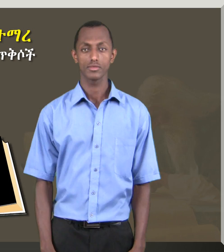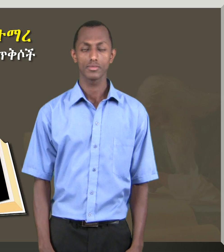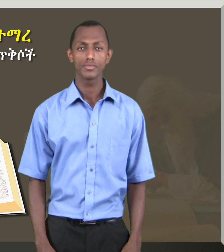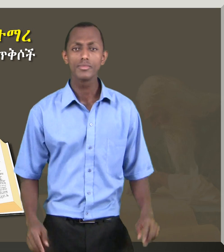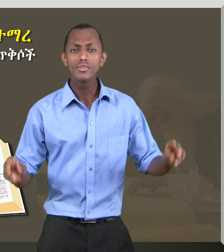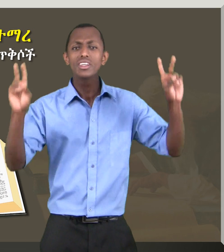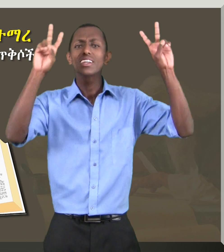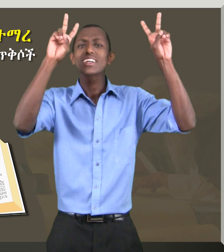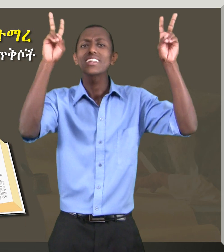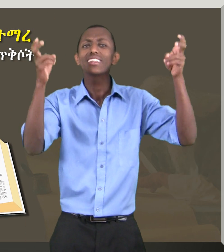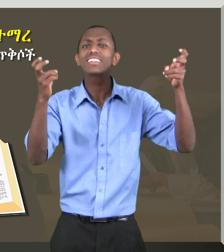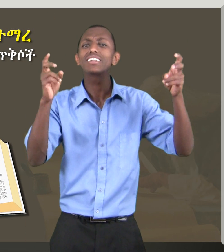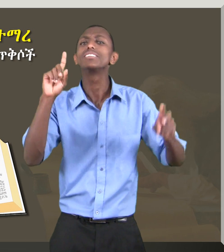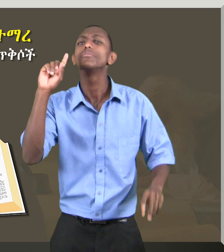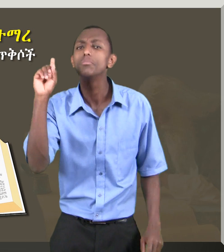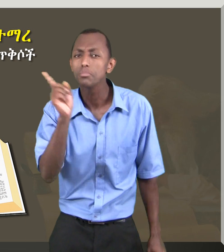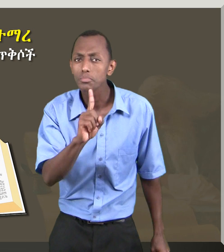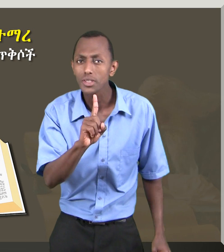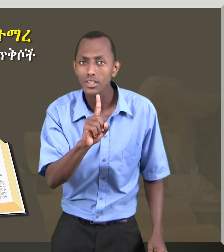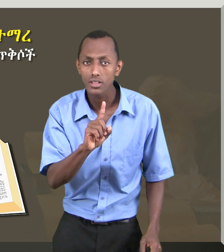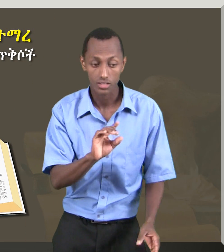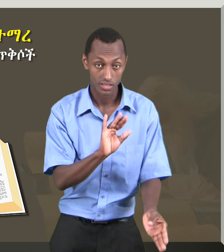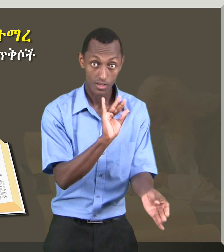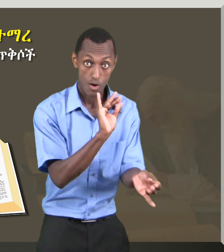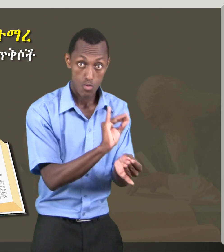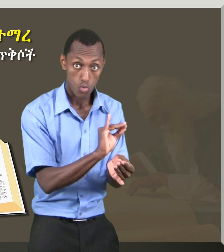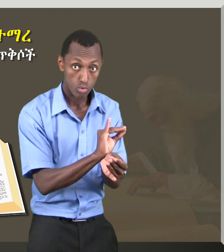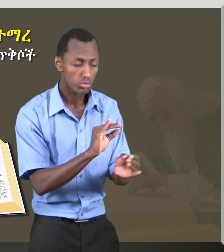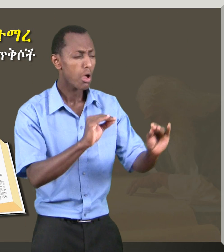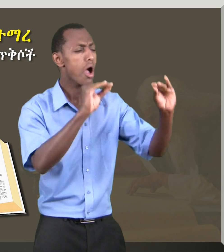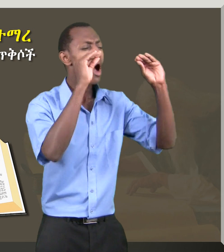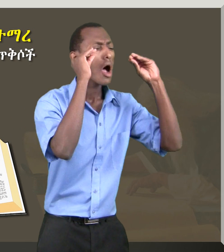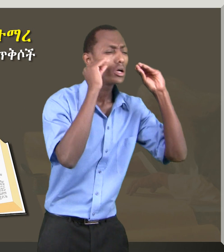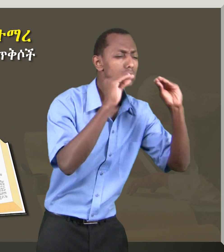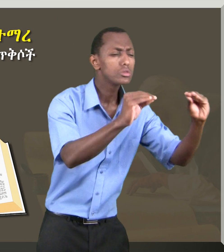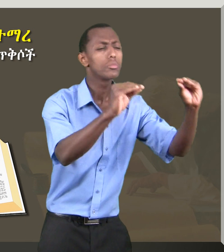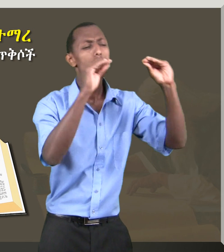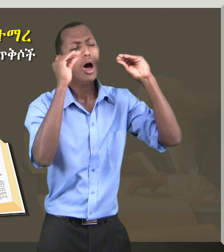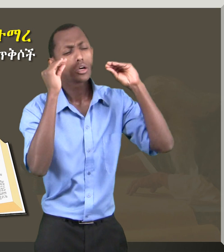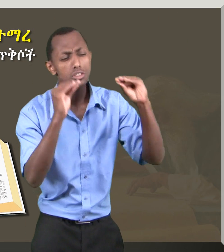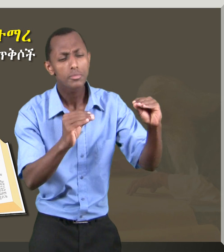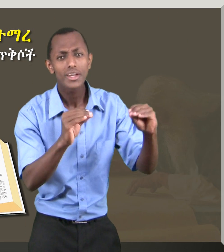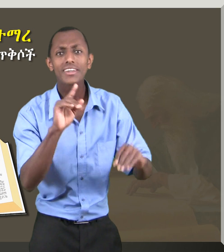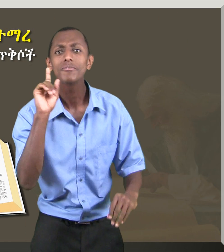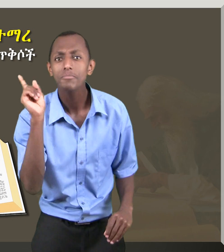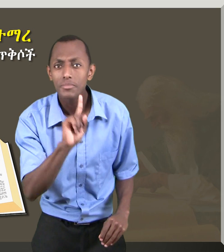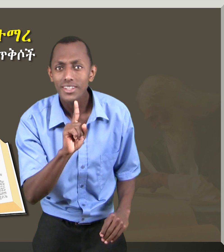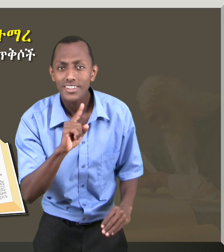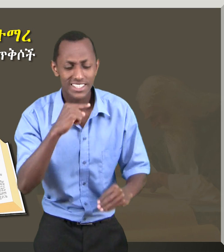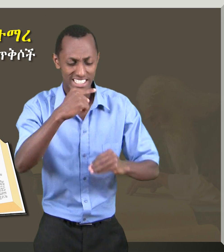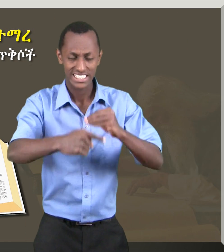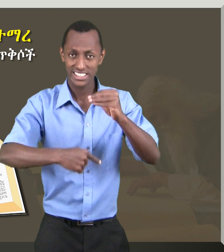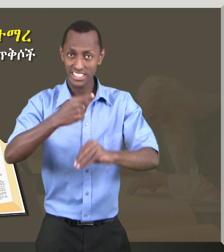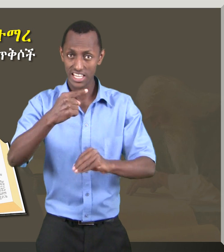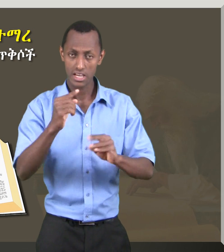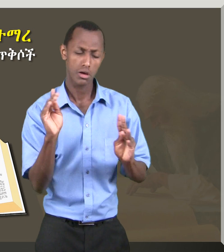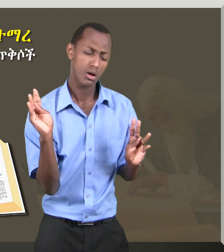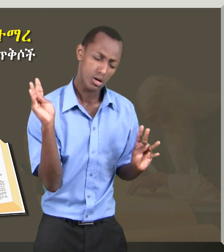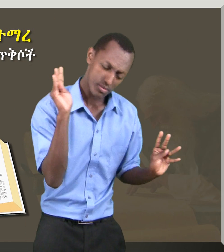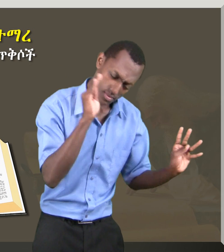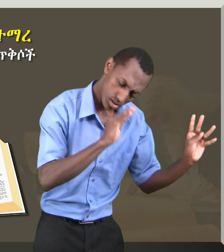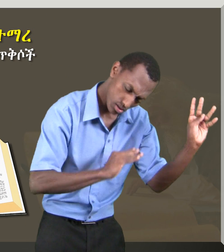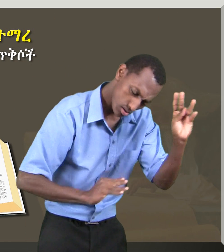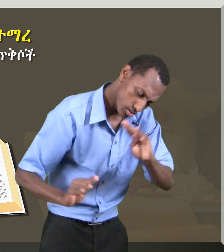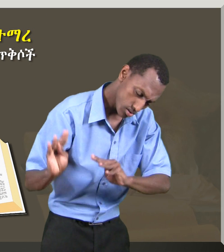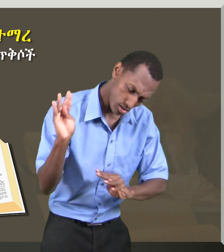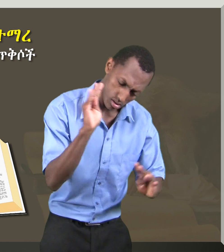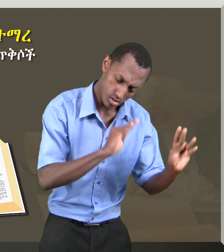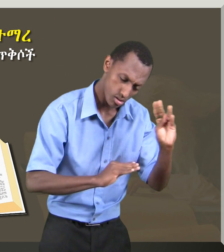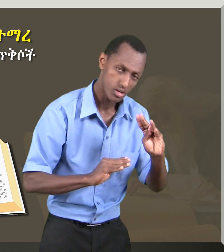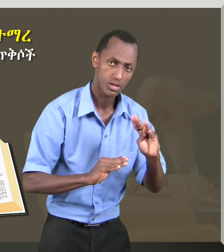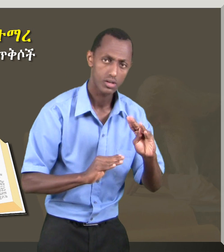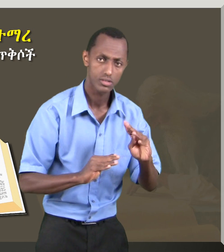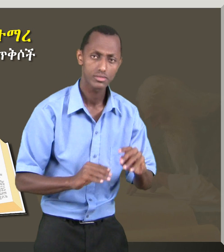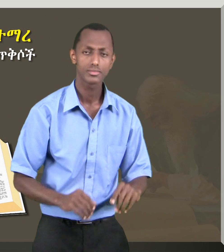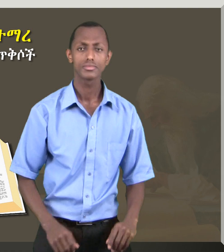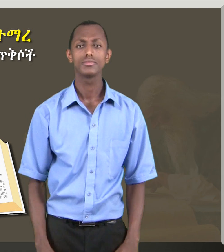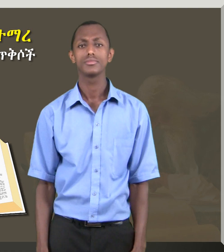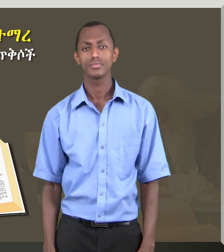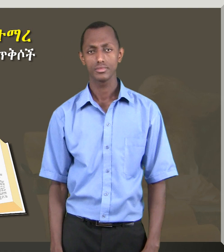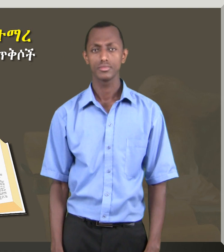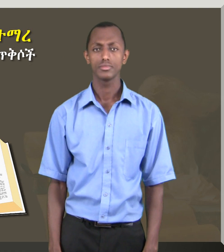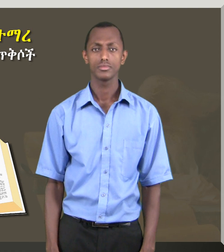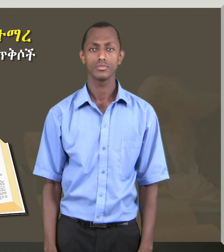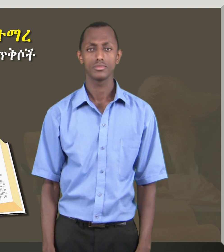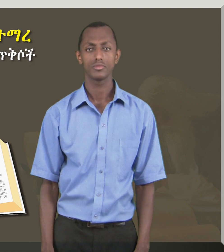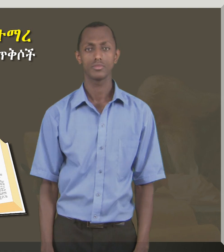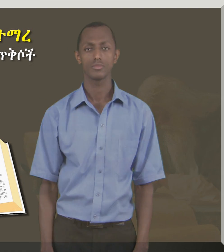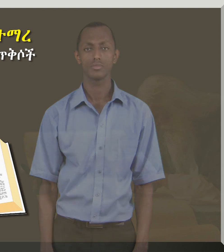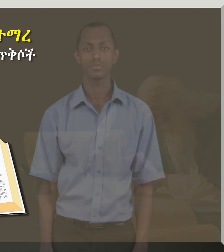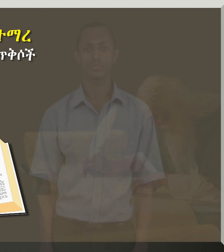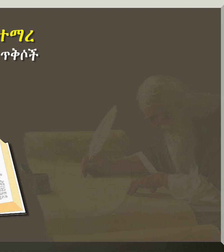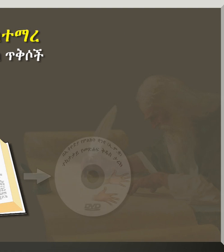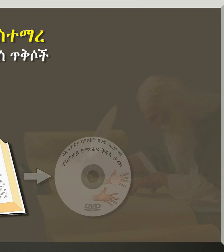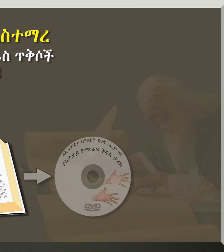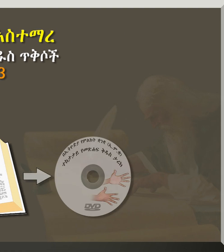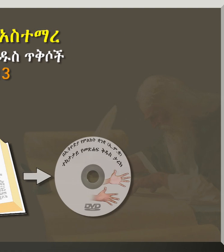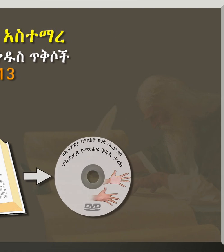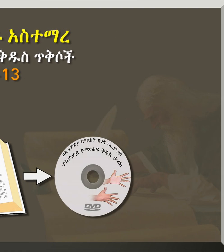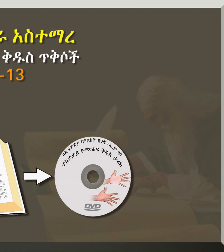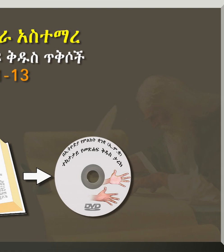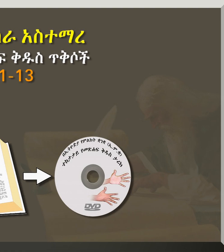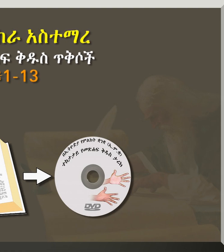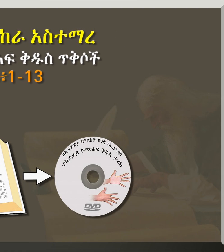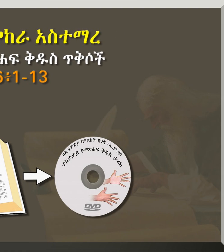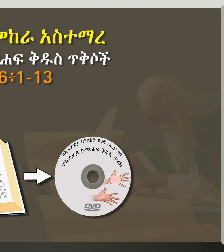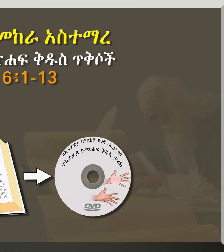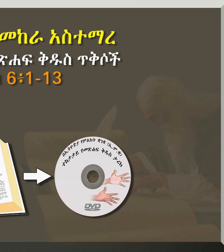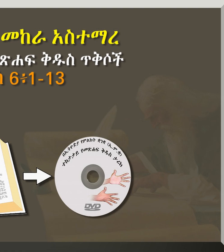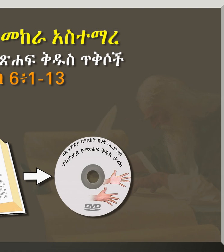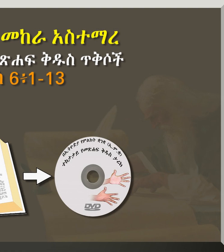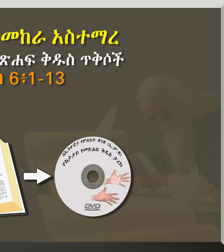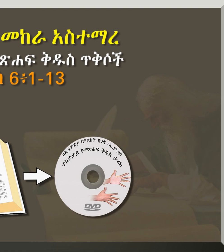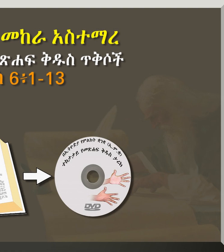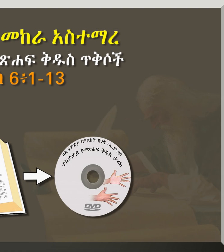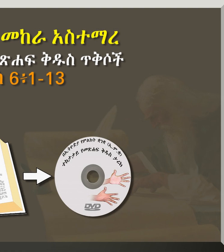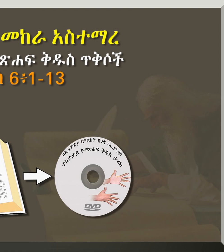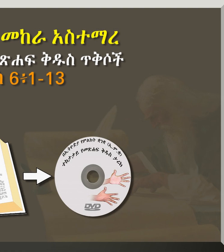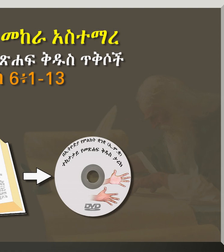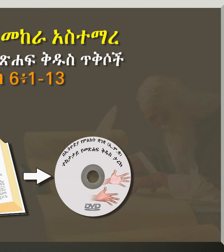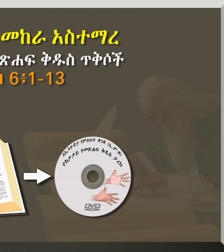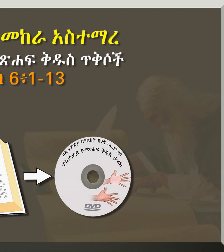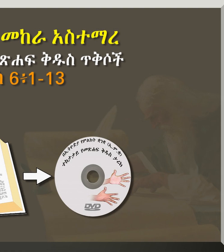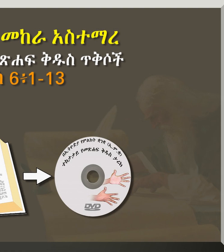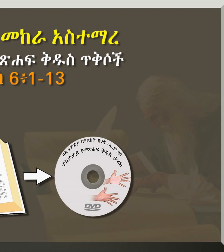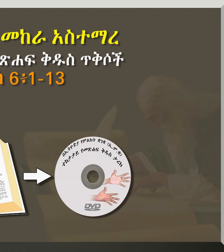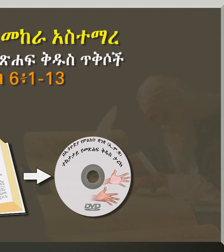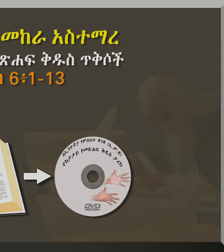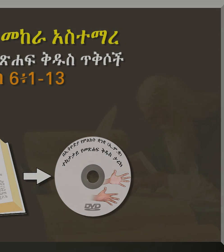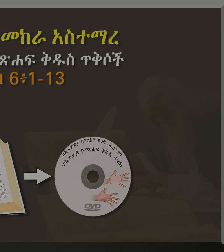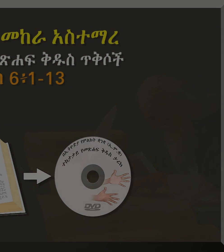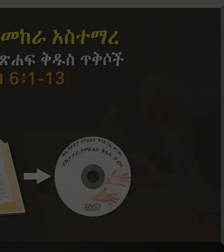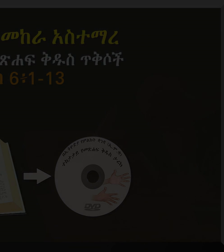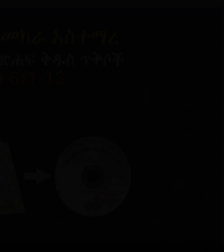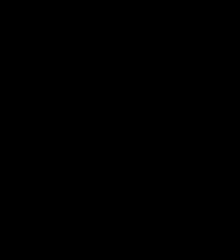Paul teaches about suffering